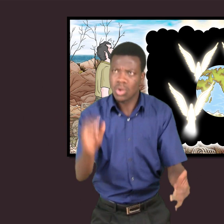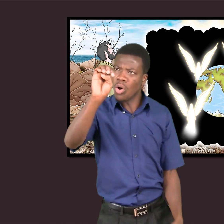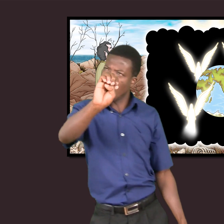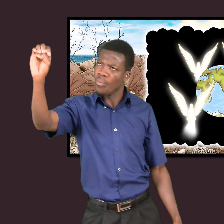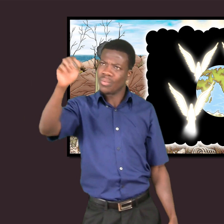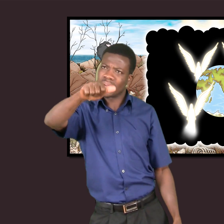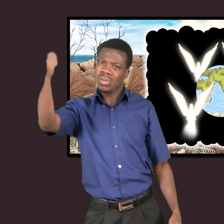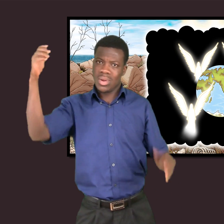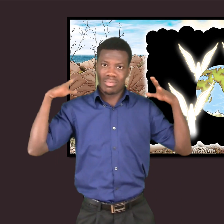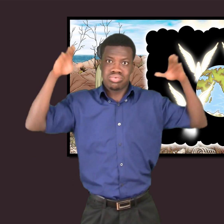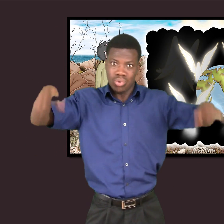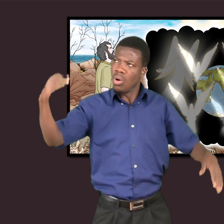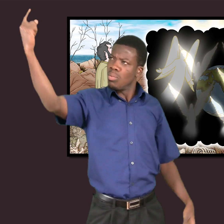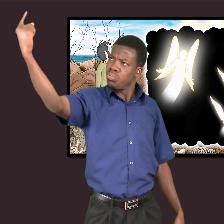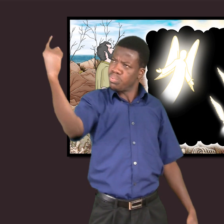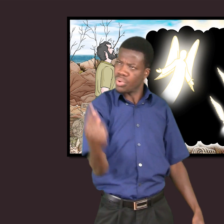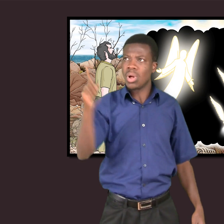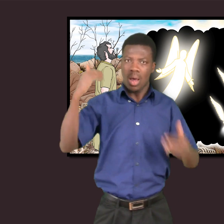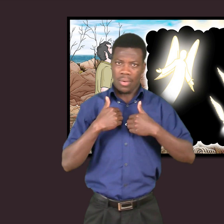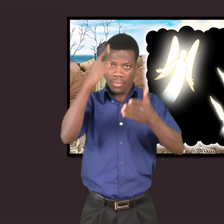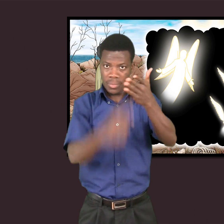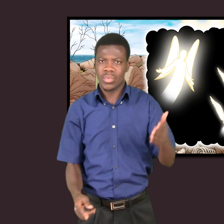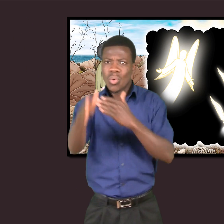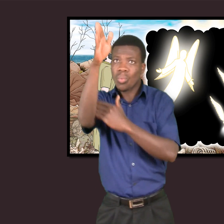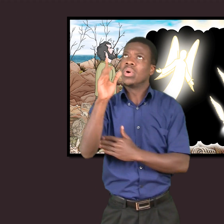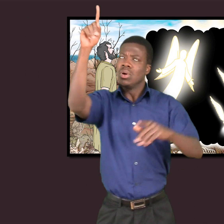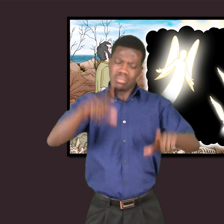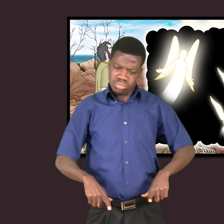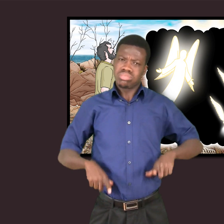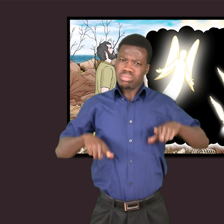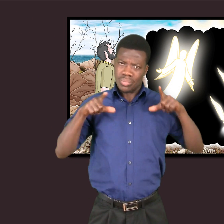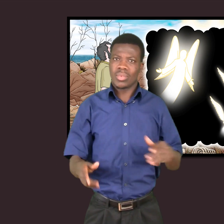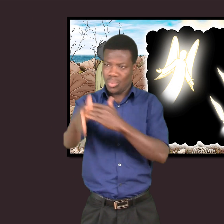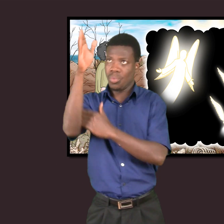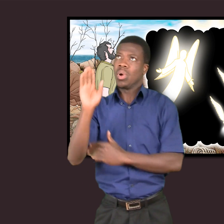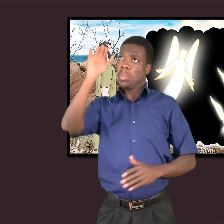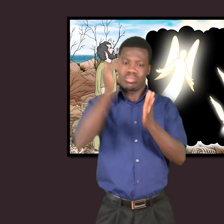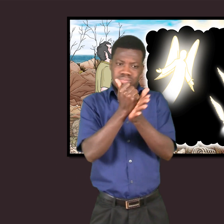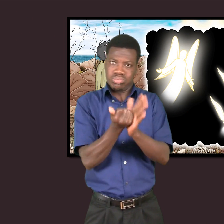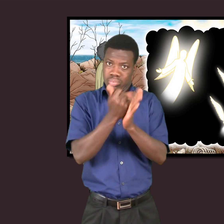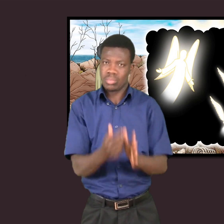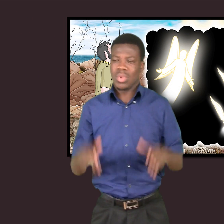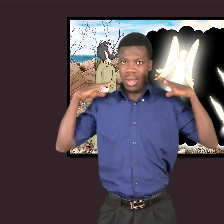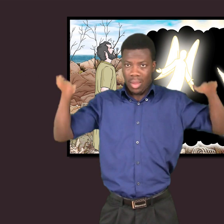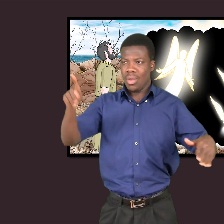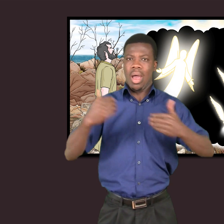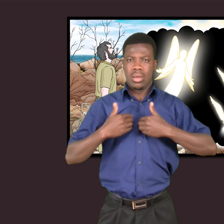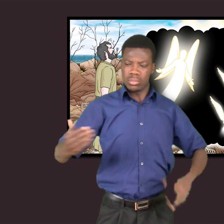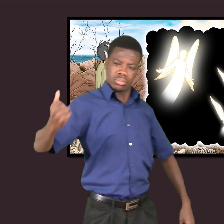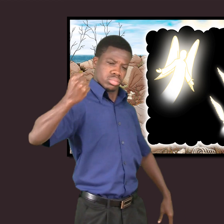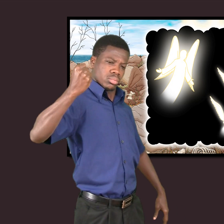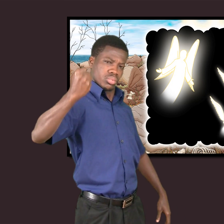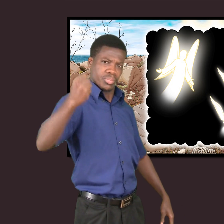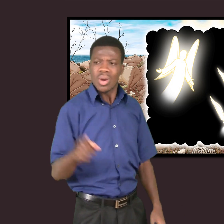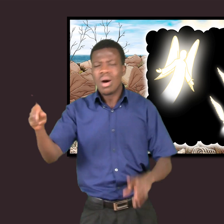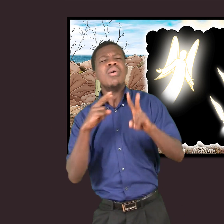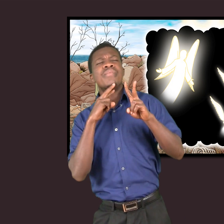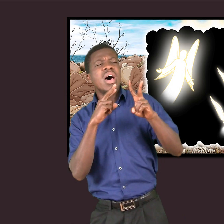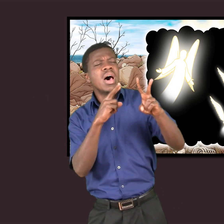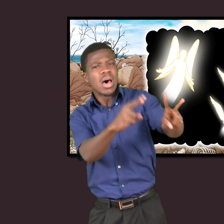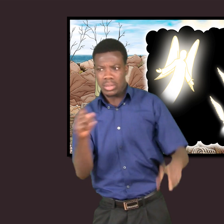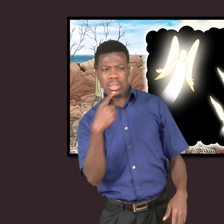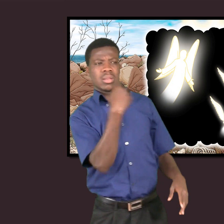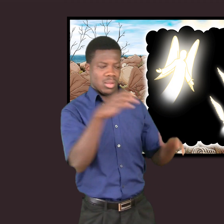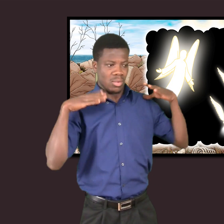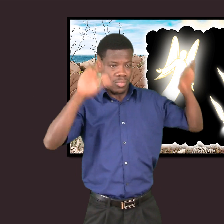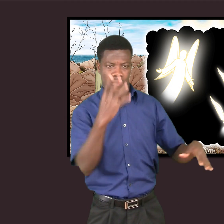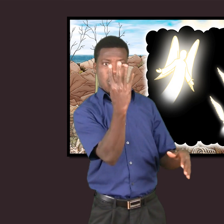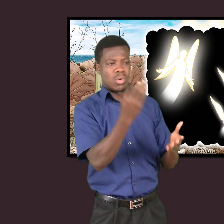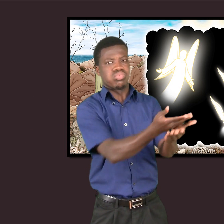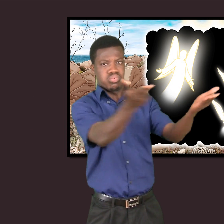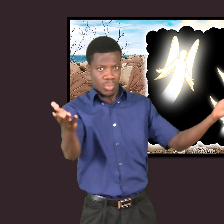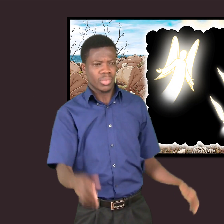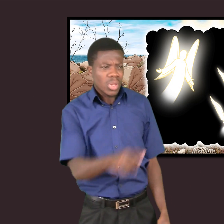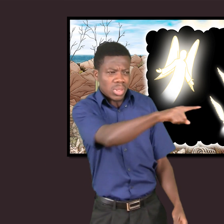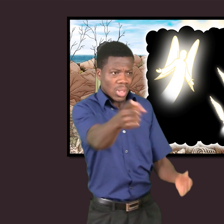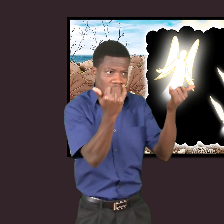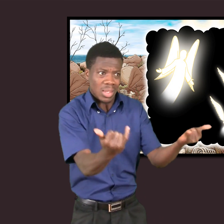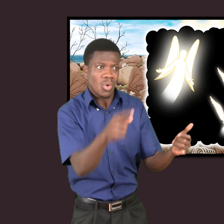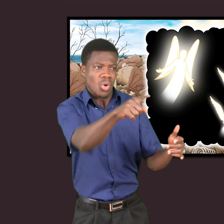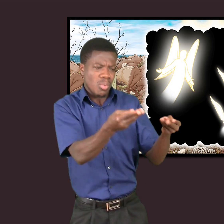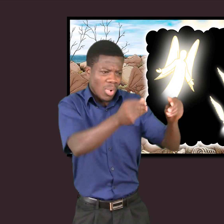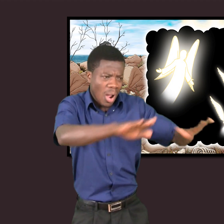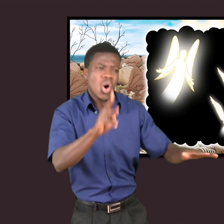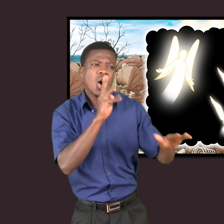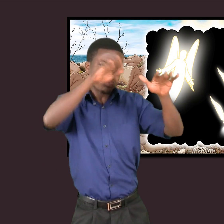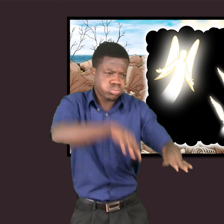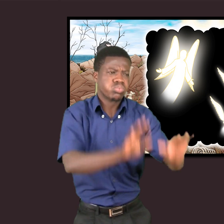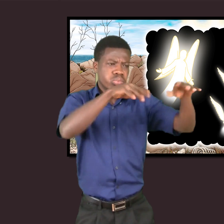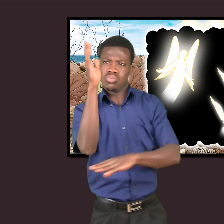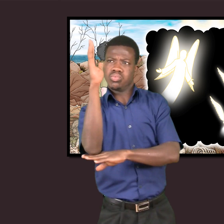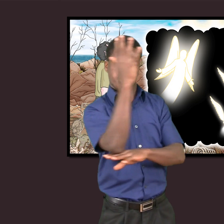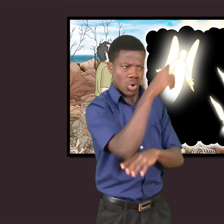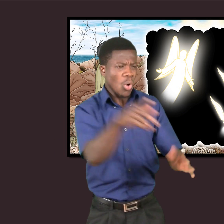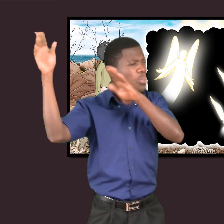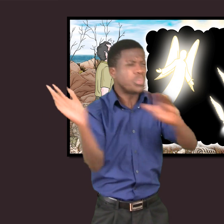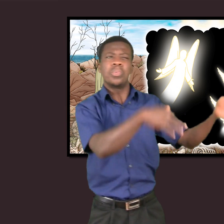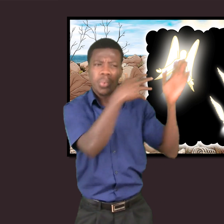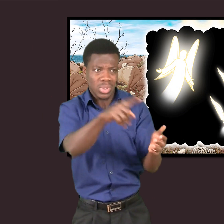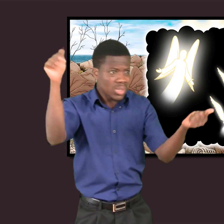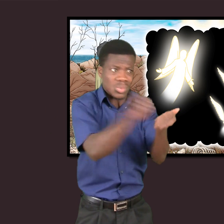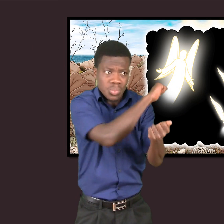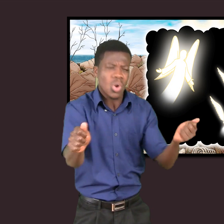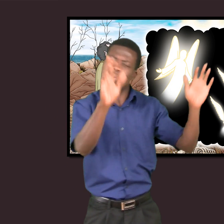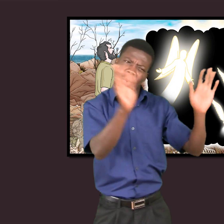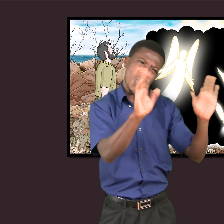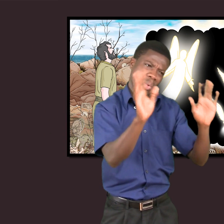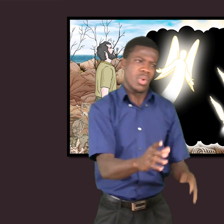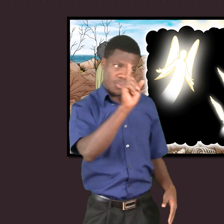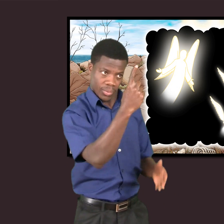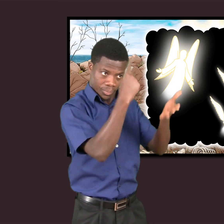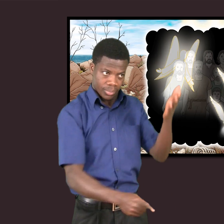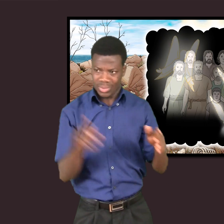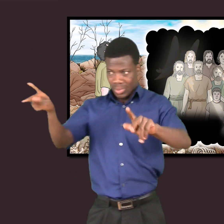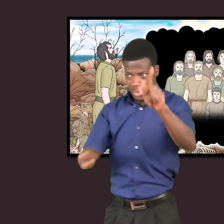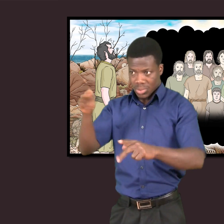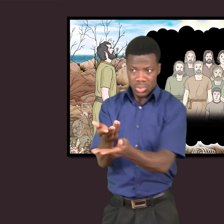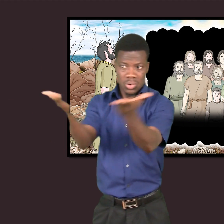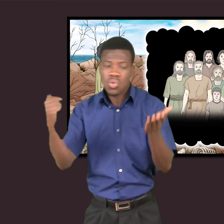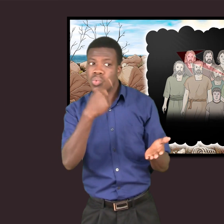And I saw another angel ascending from the east, with the seal of the living God.